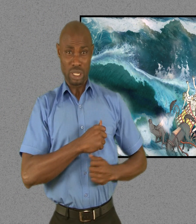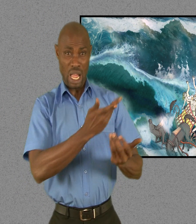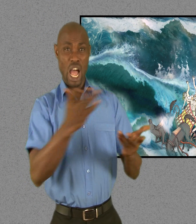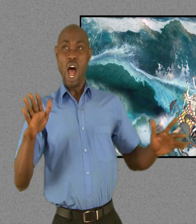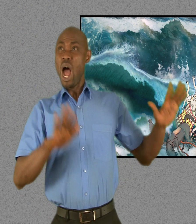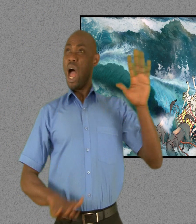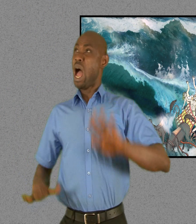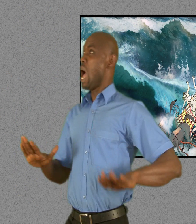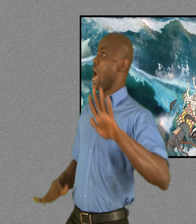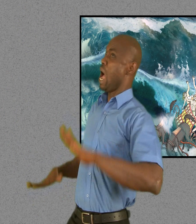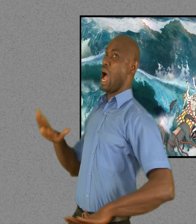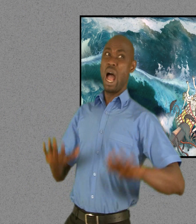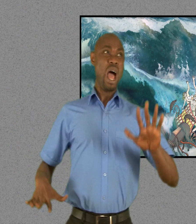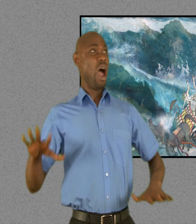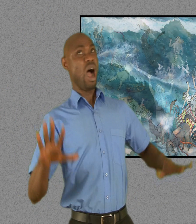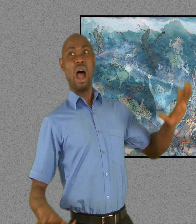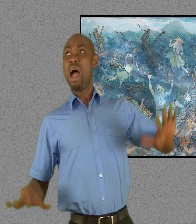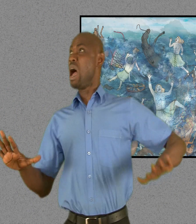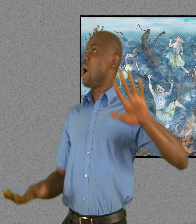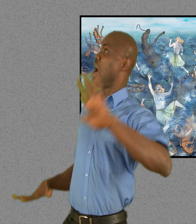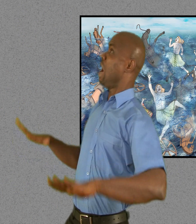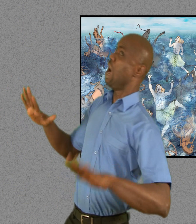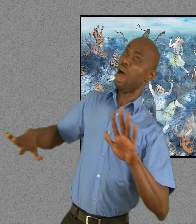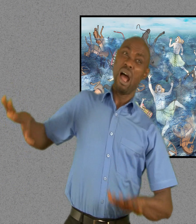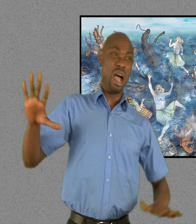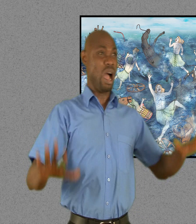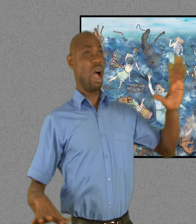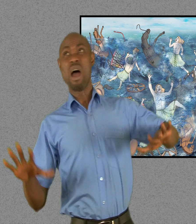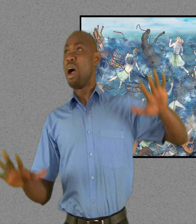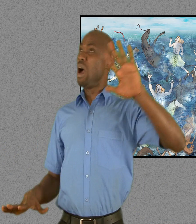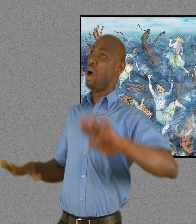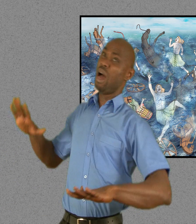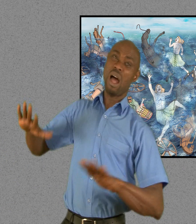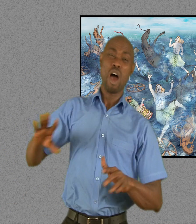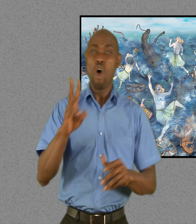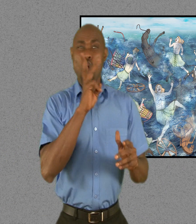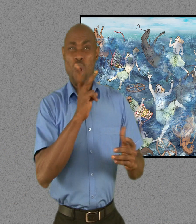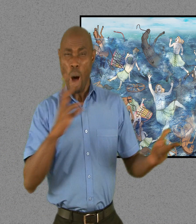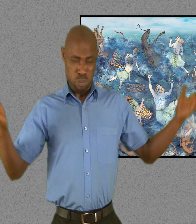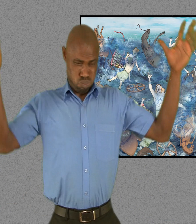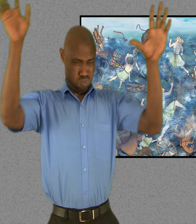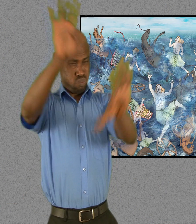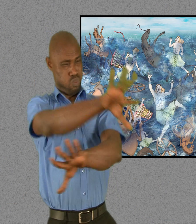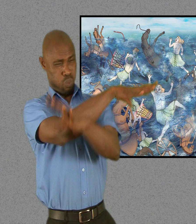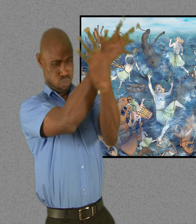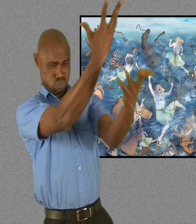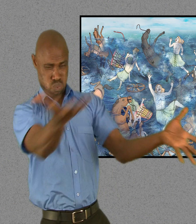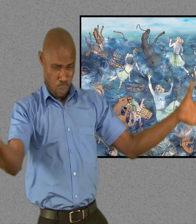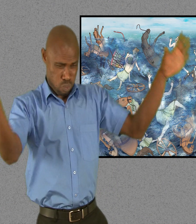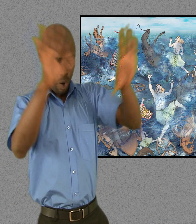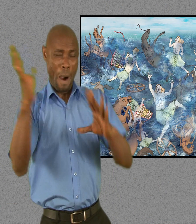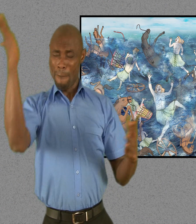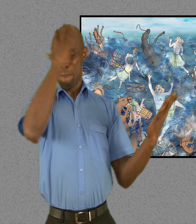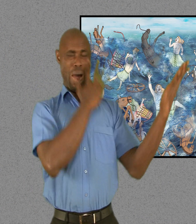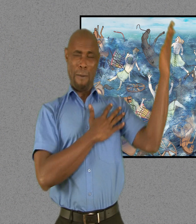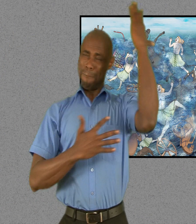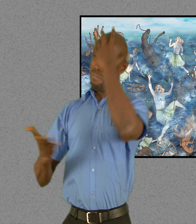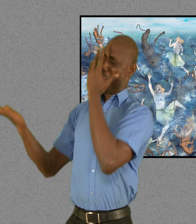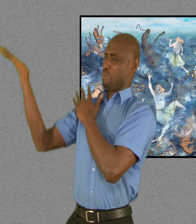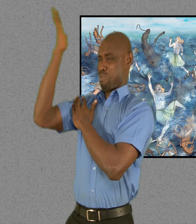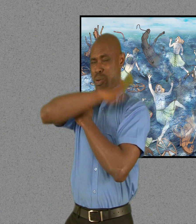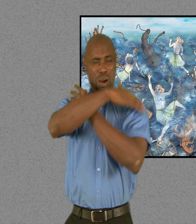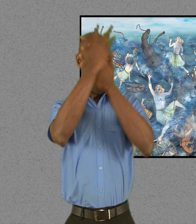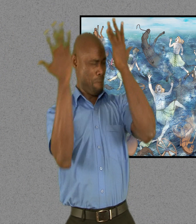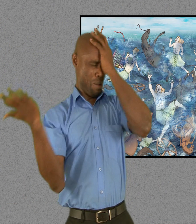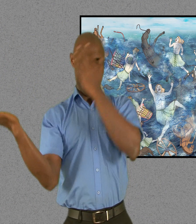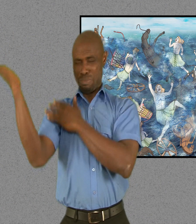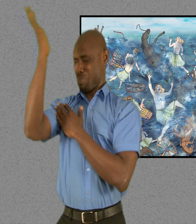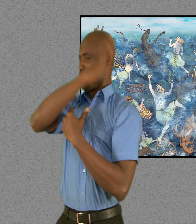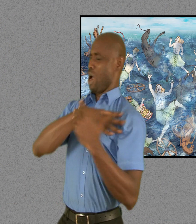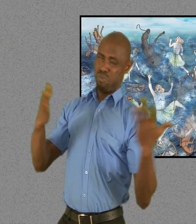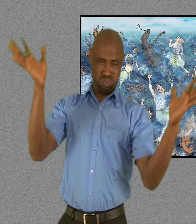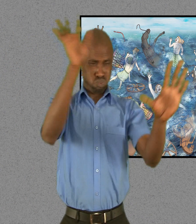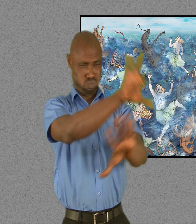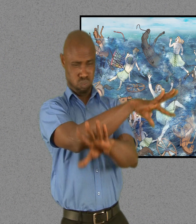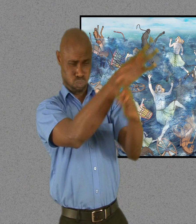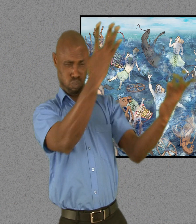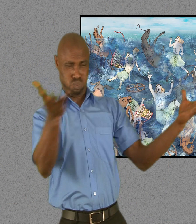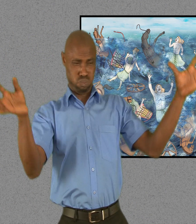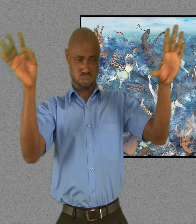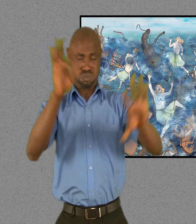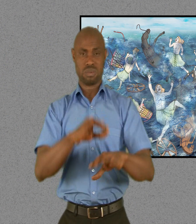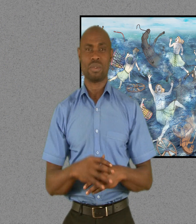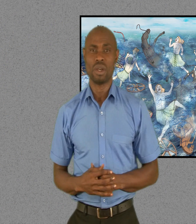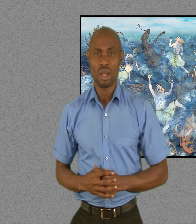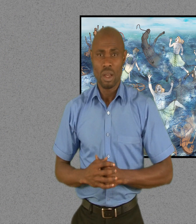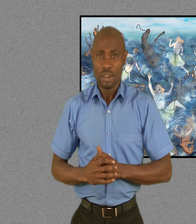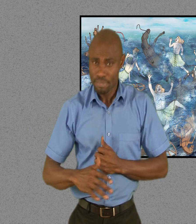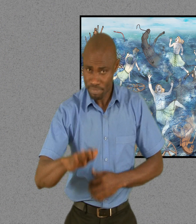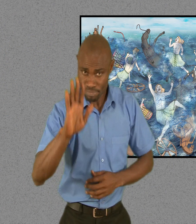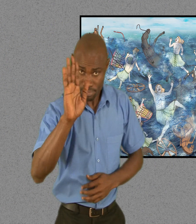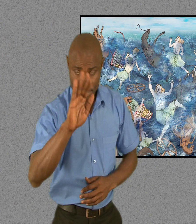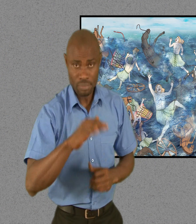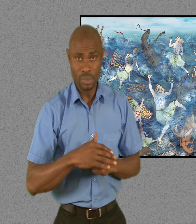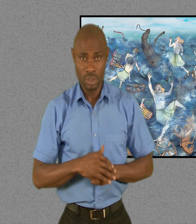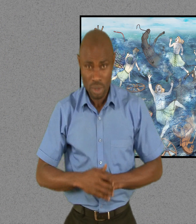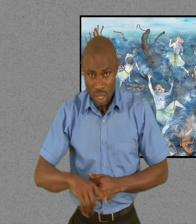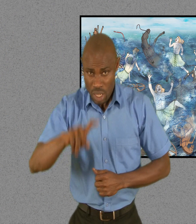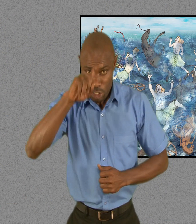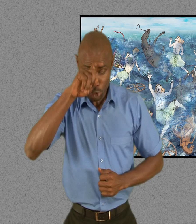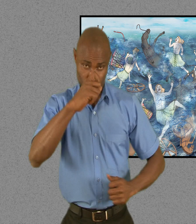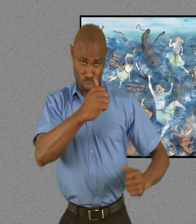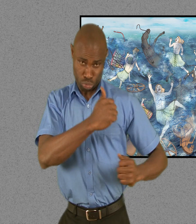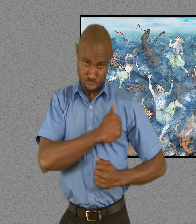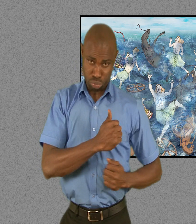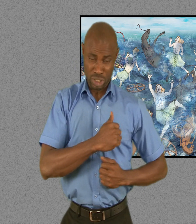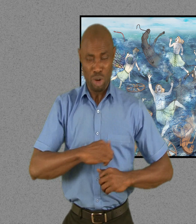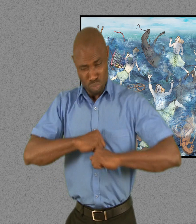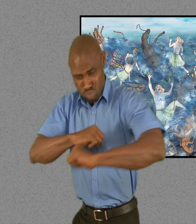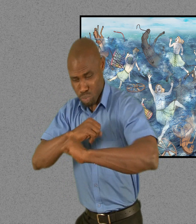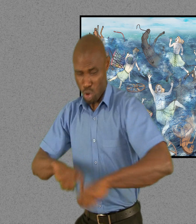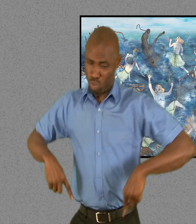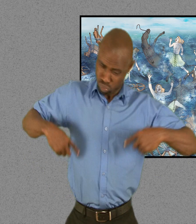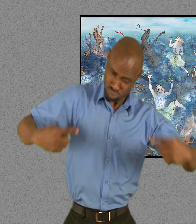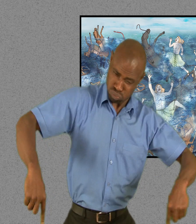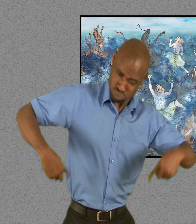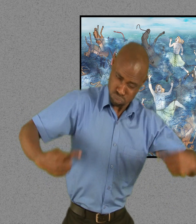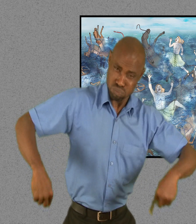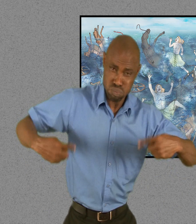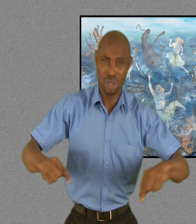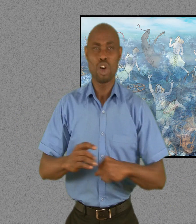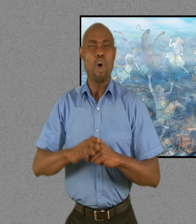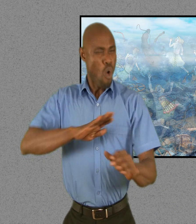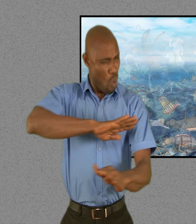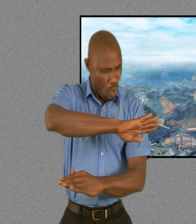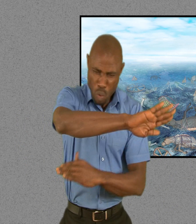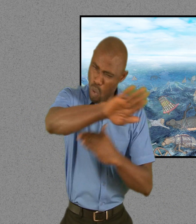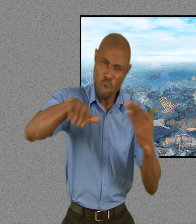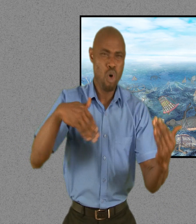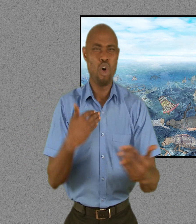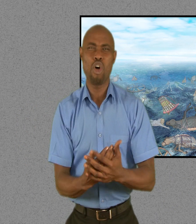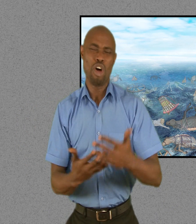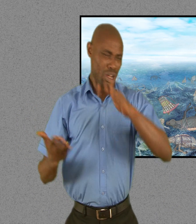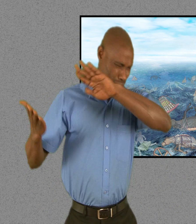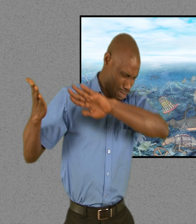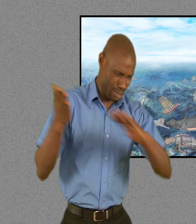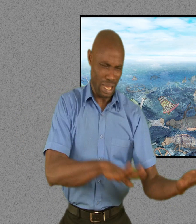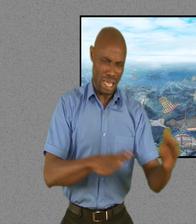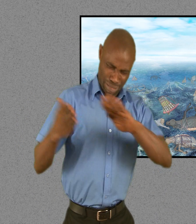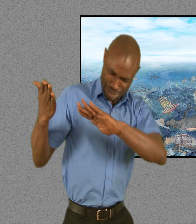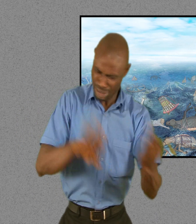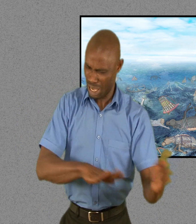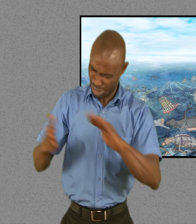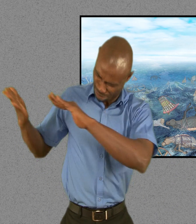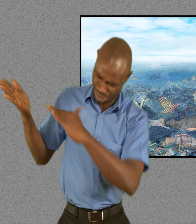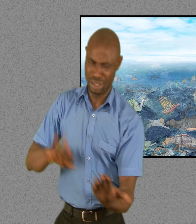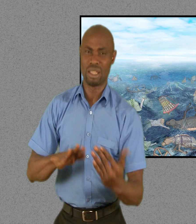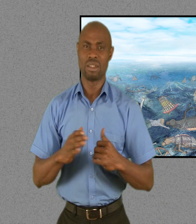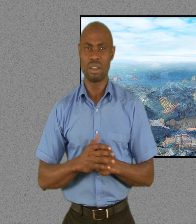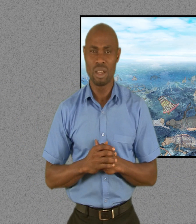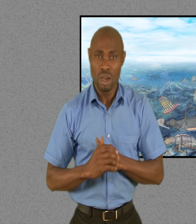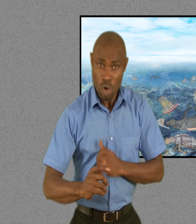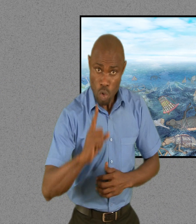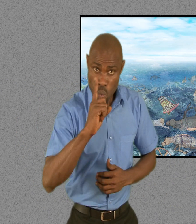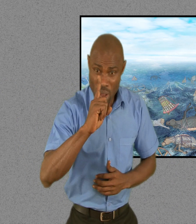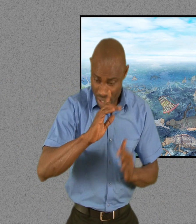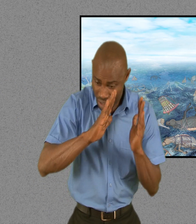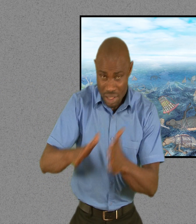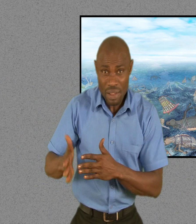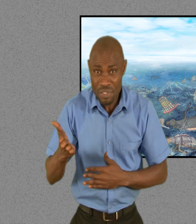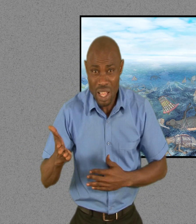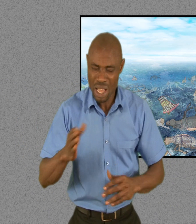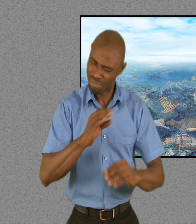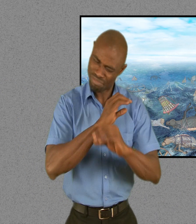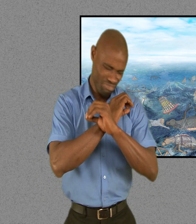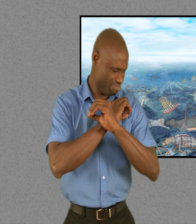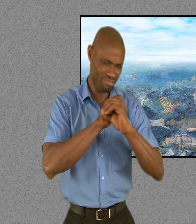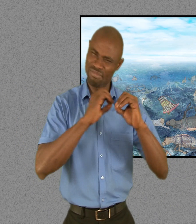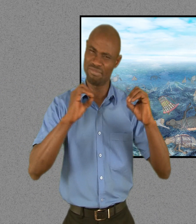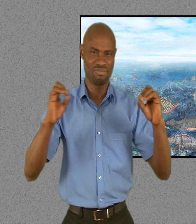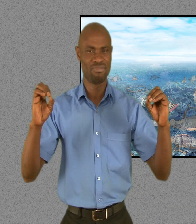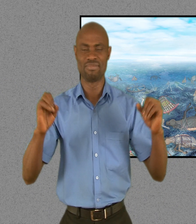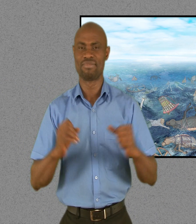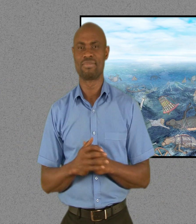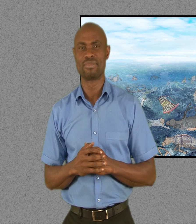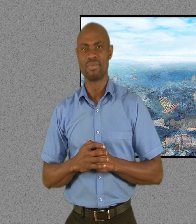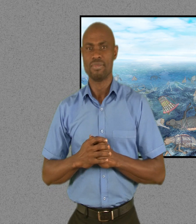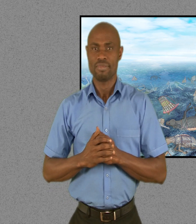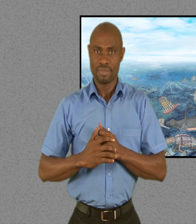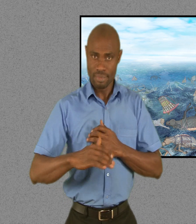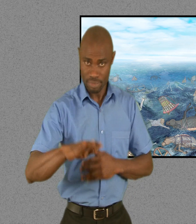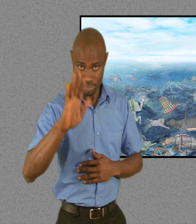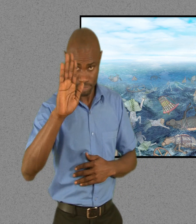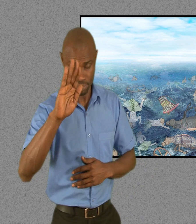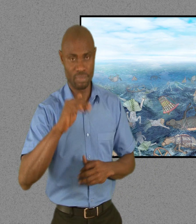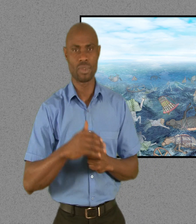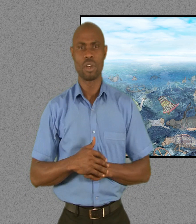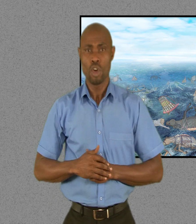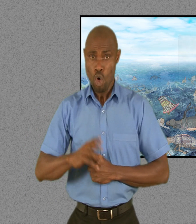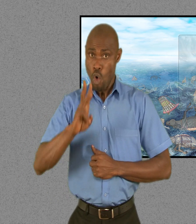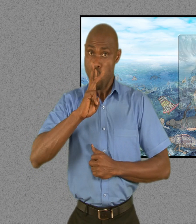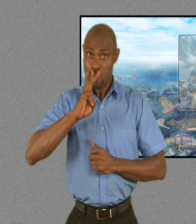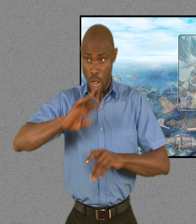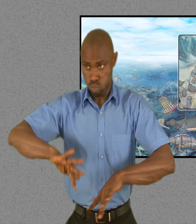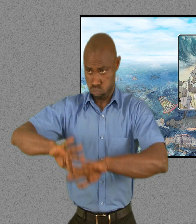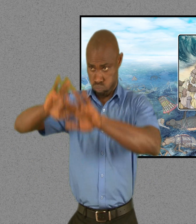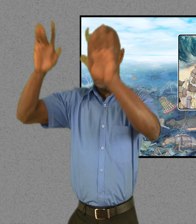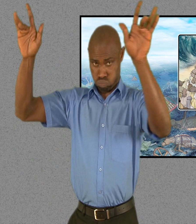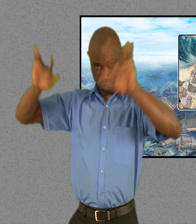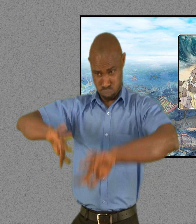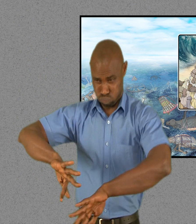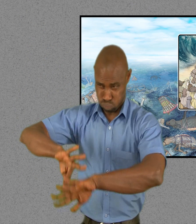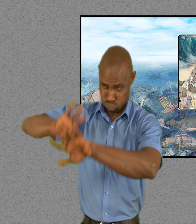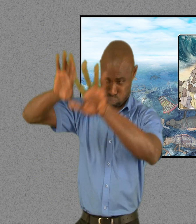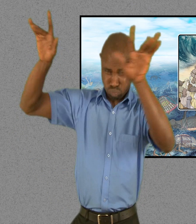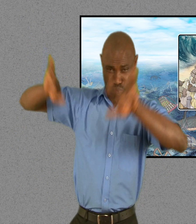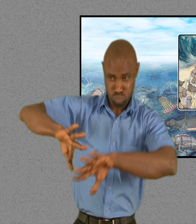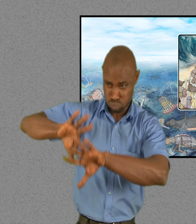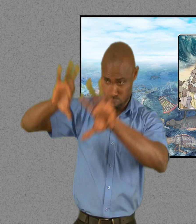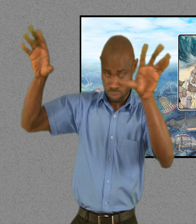The waters flowed back and covered the chariots and horsemen—the entire army of Pharaoh that had chased the Israelites into the sea. Not one of them survived.